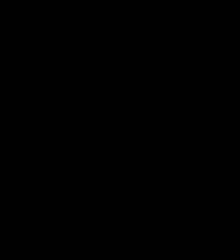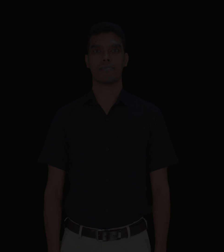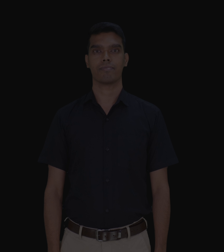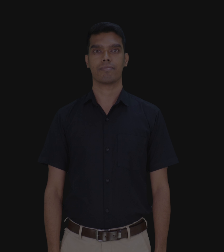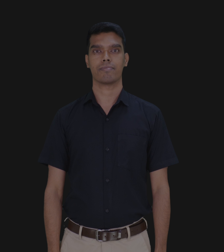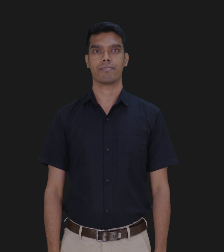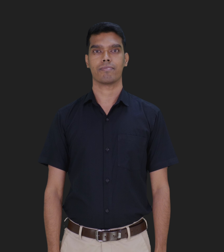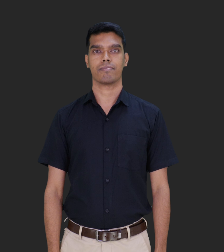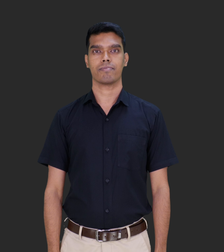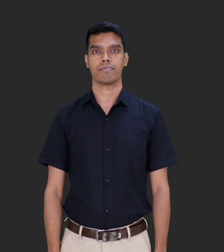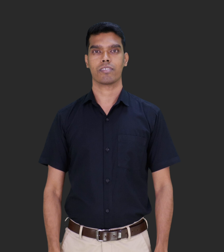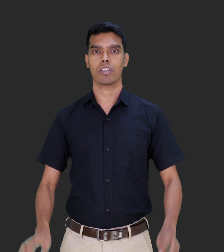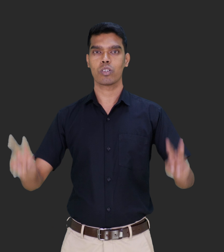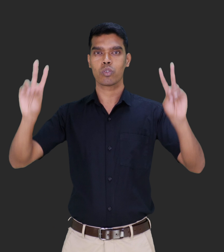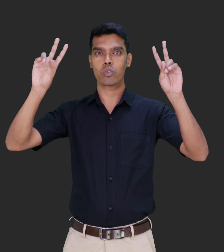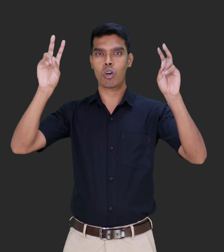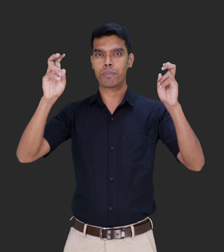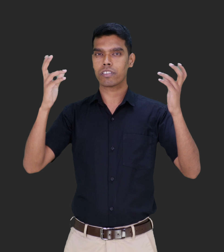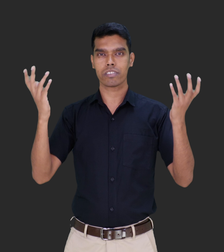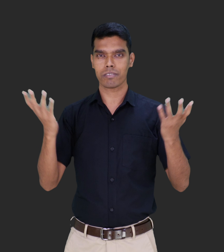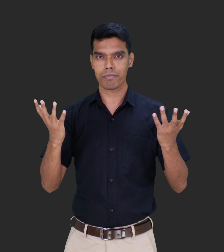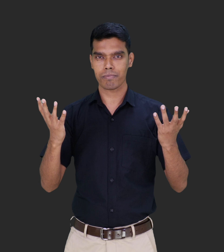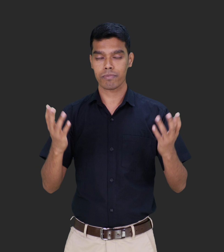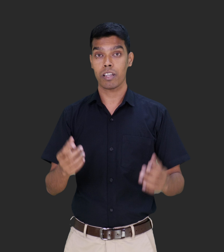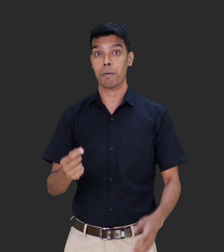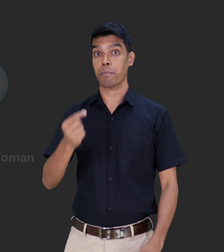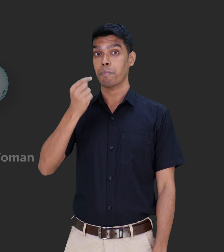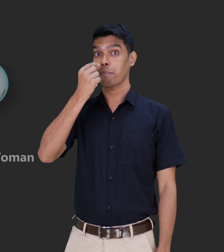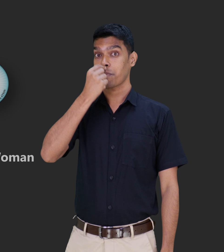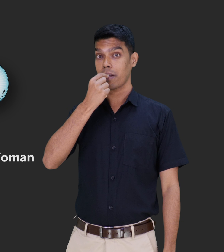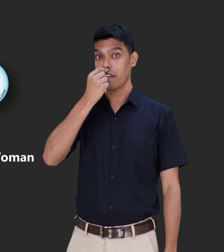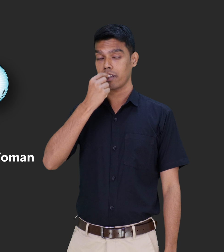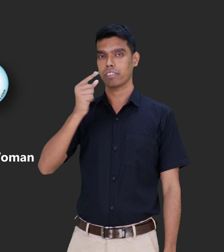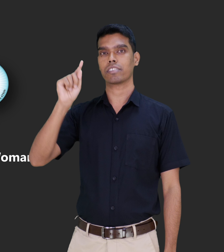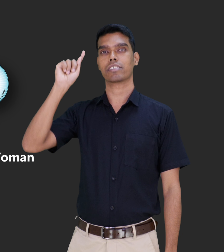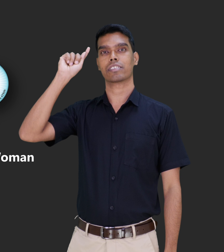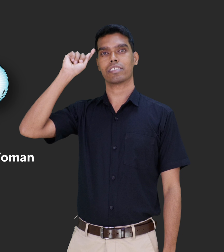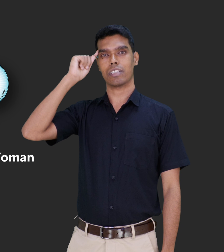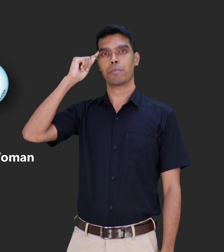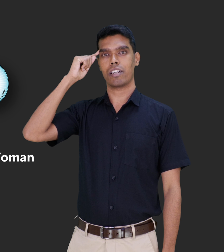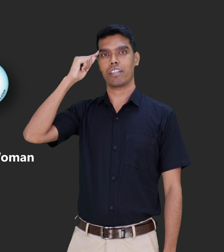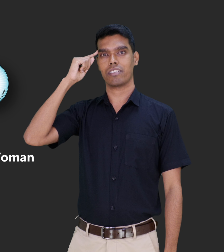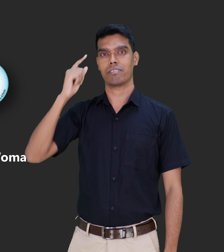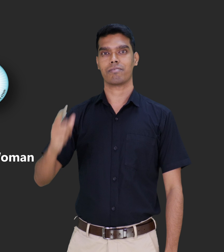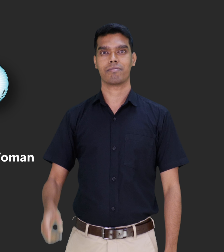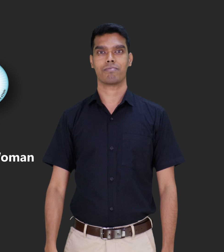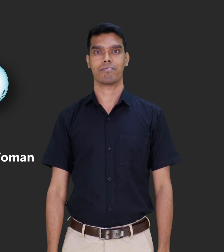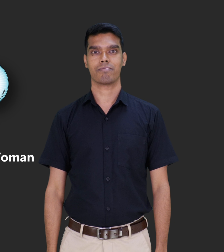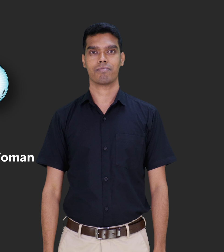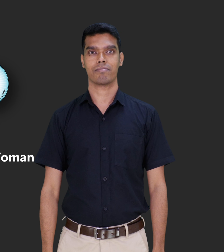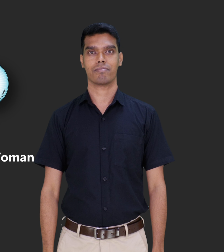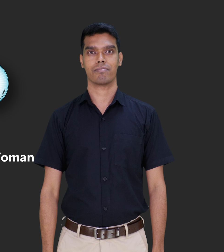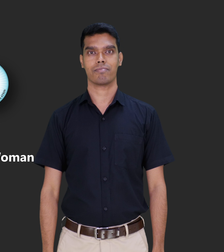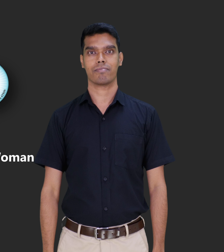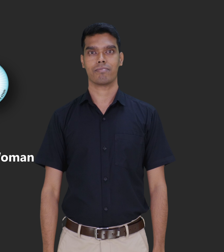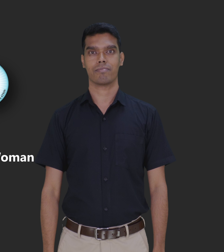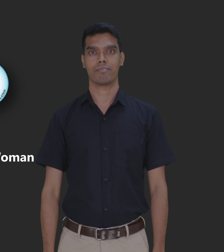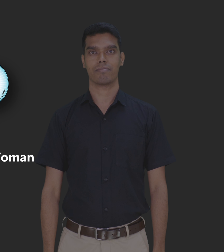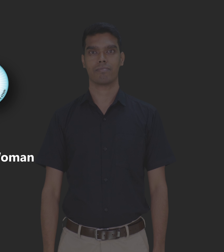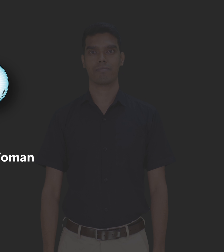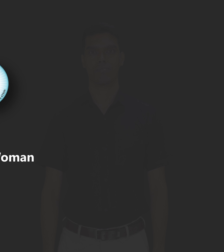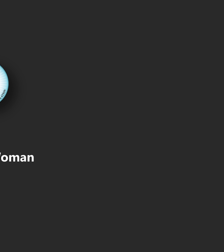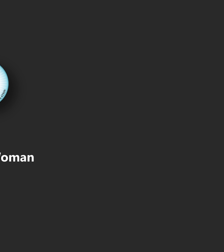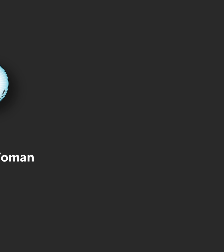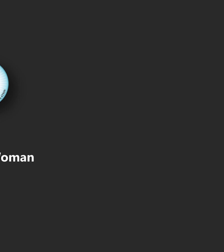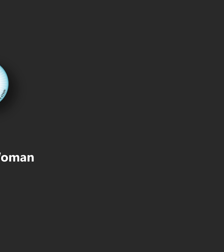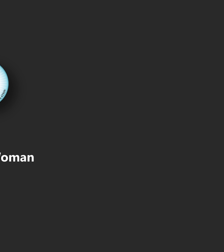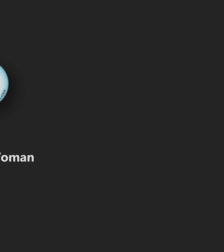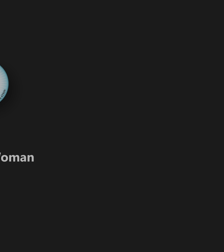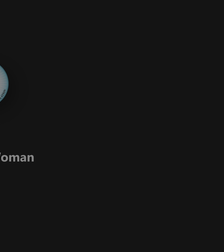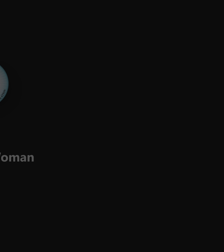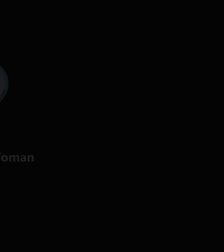The Samaritan woman